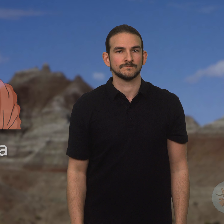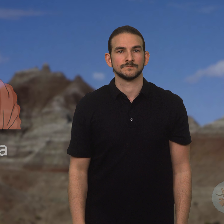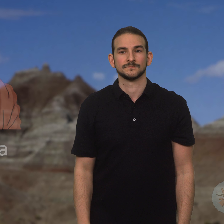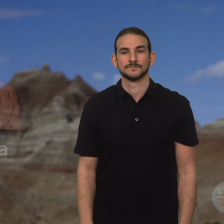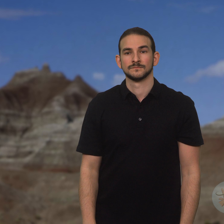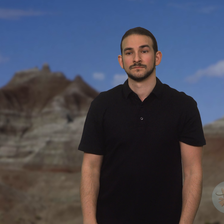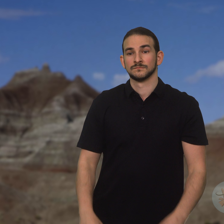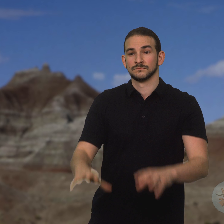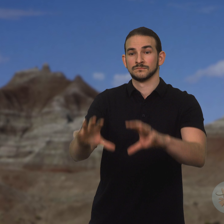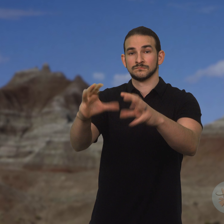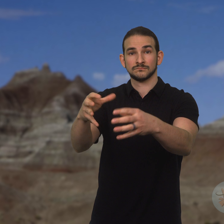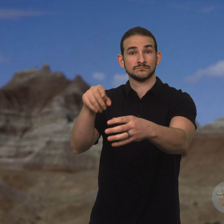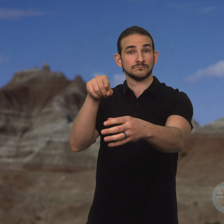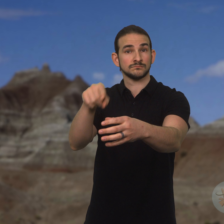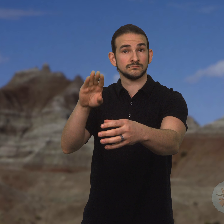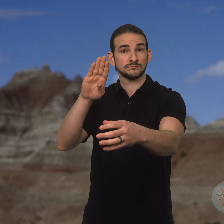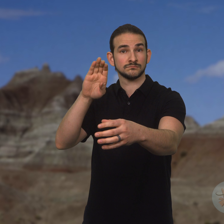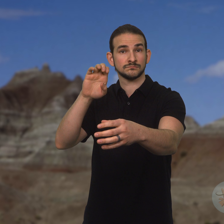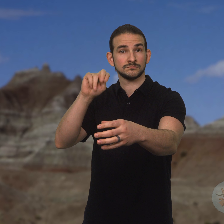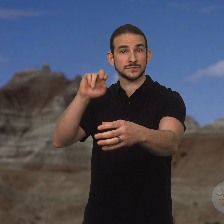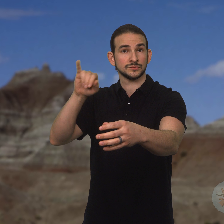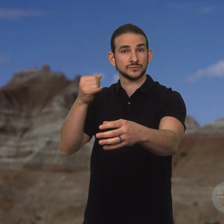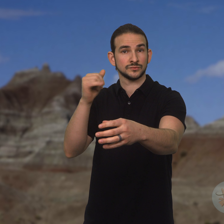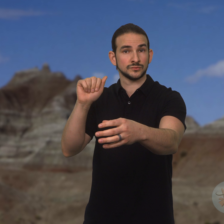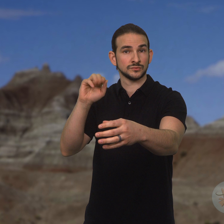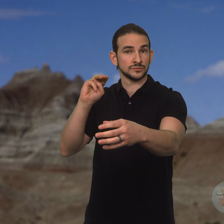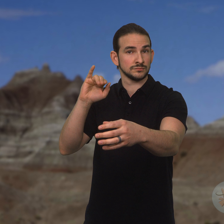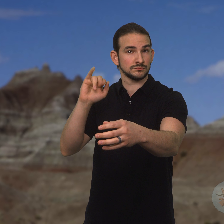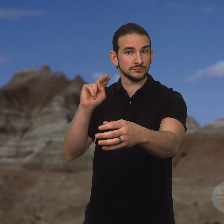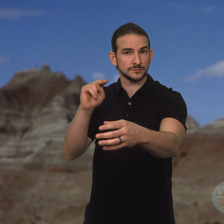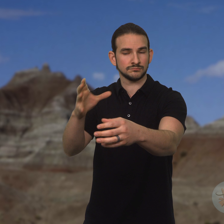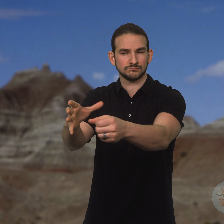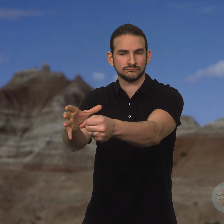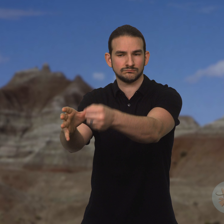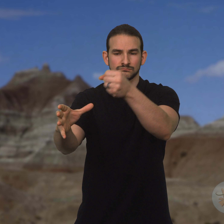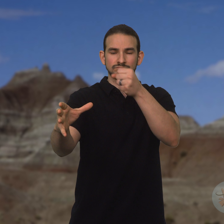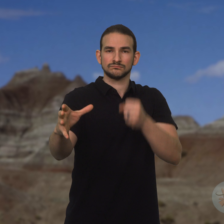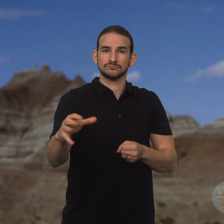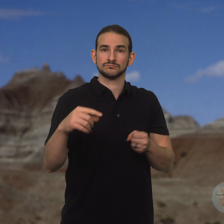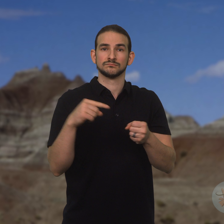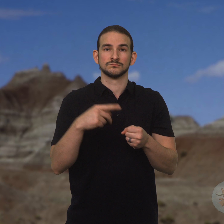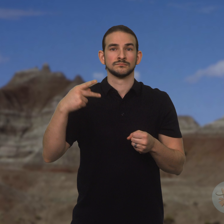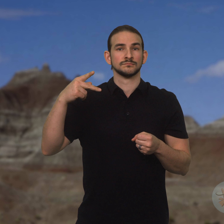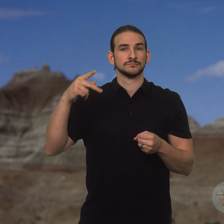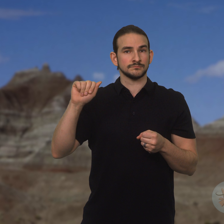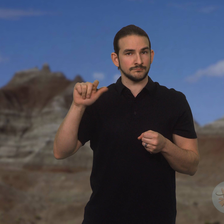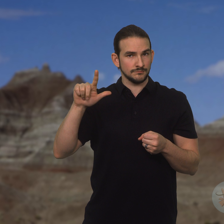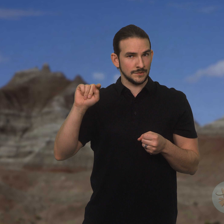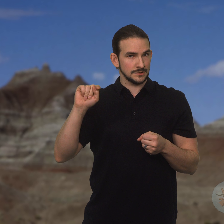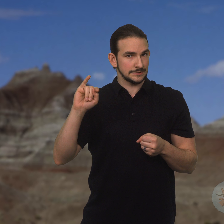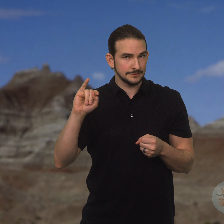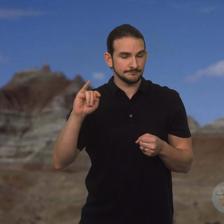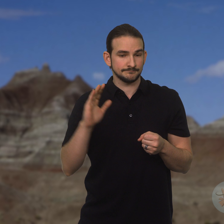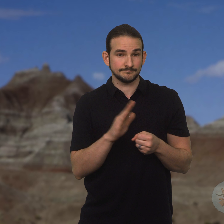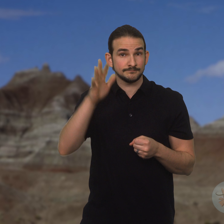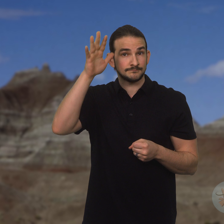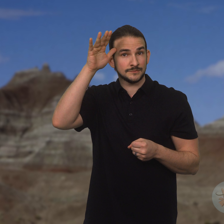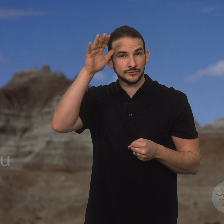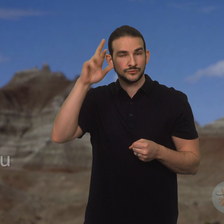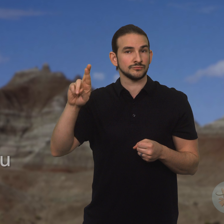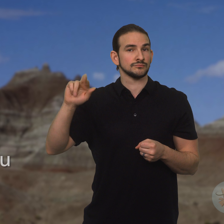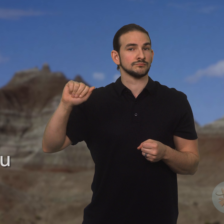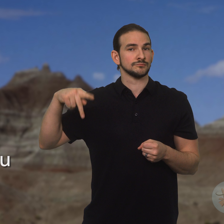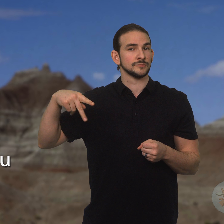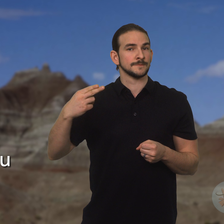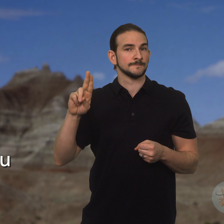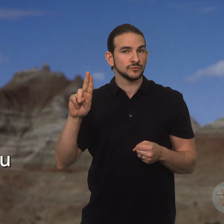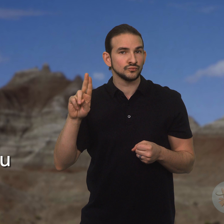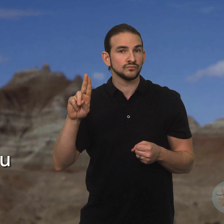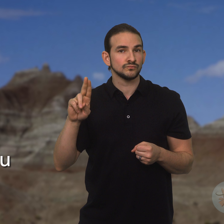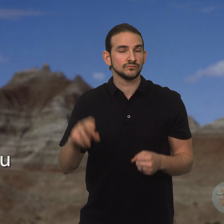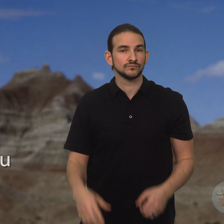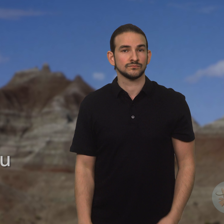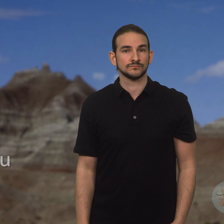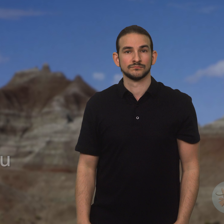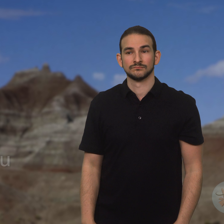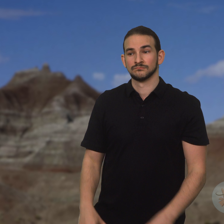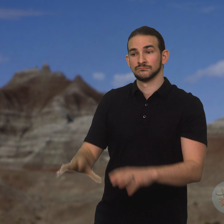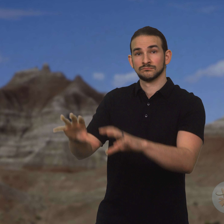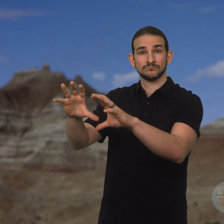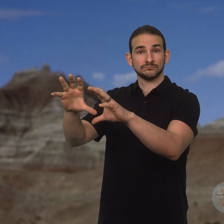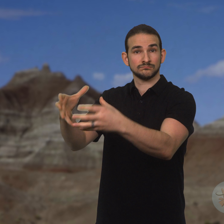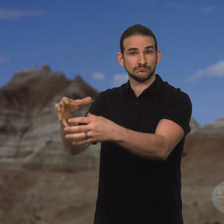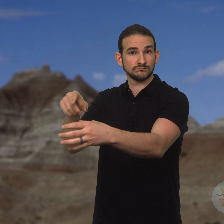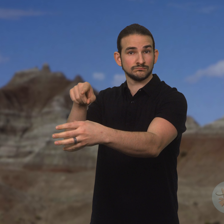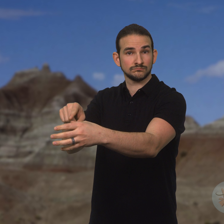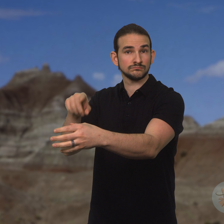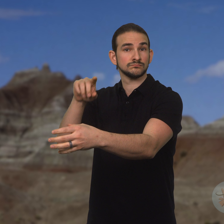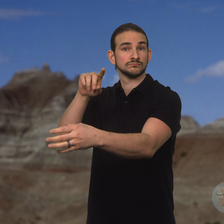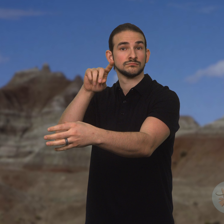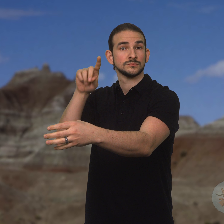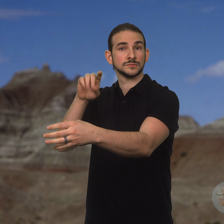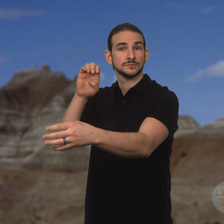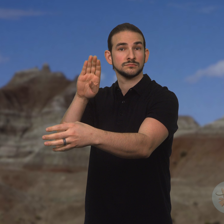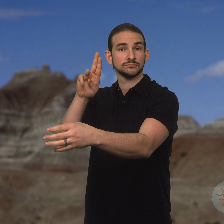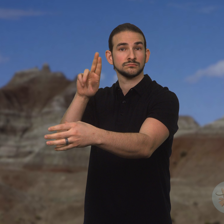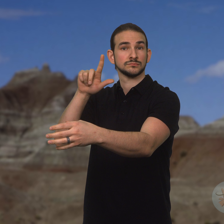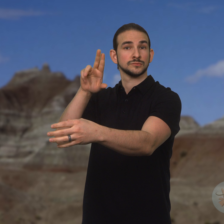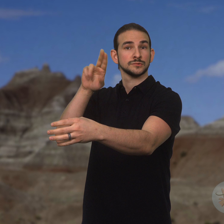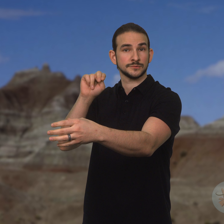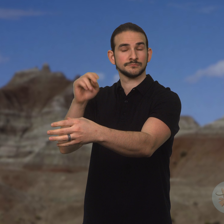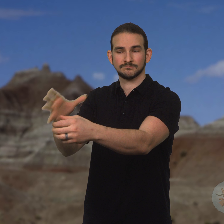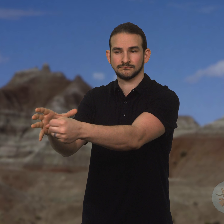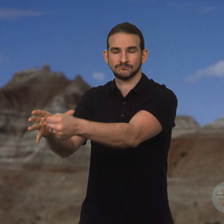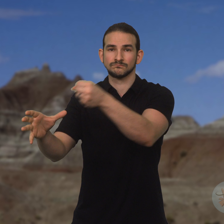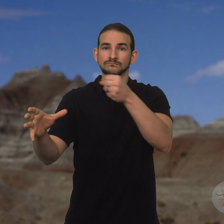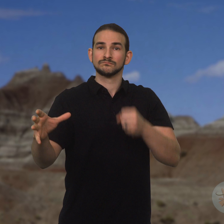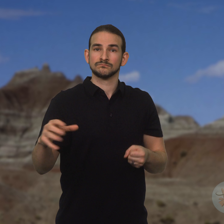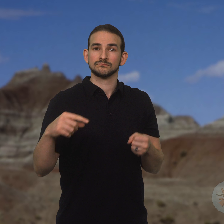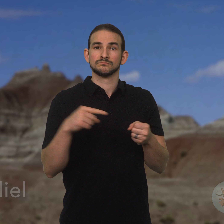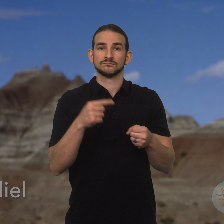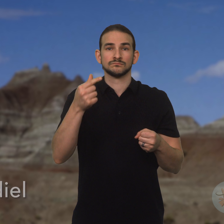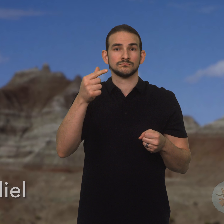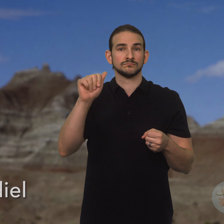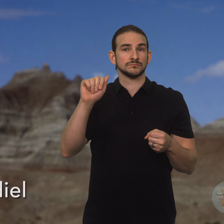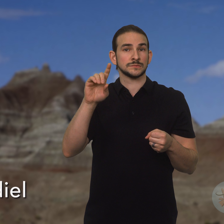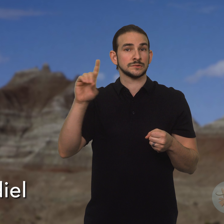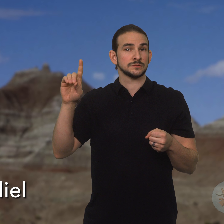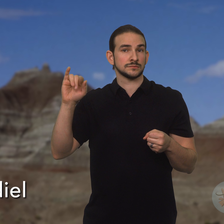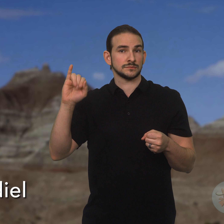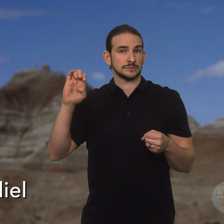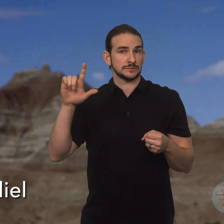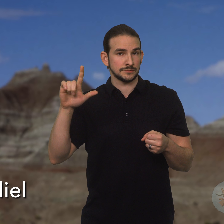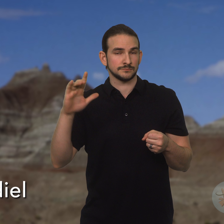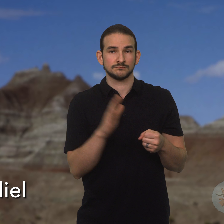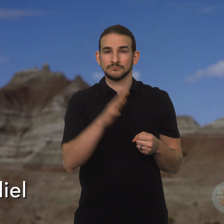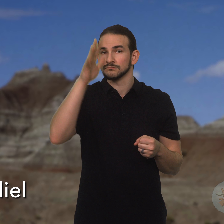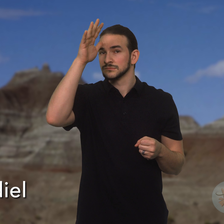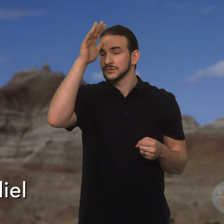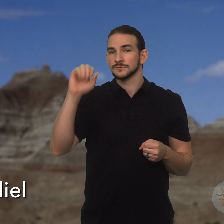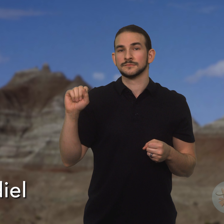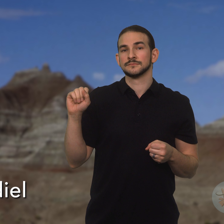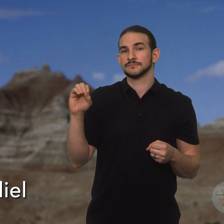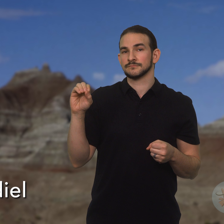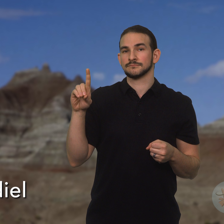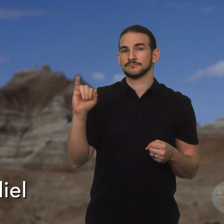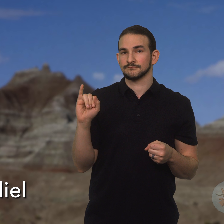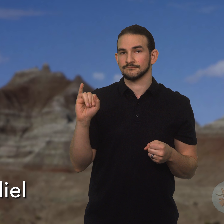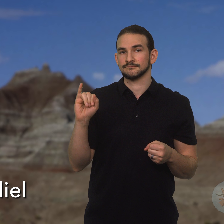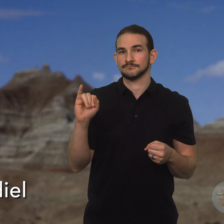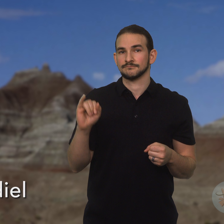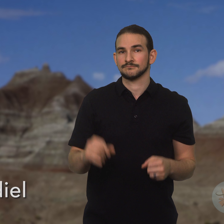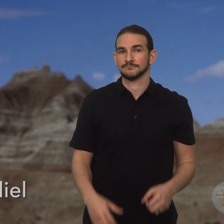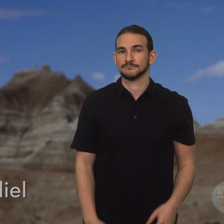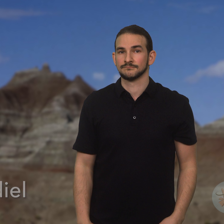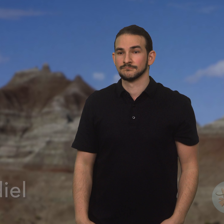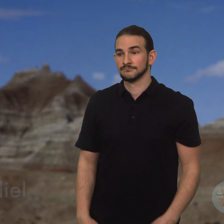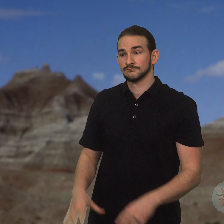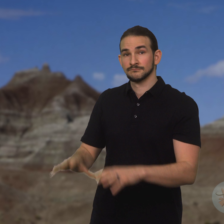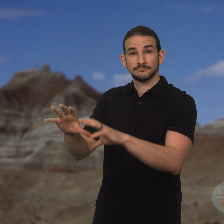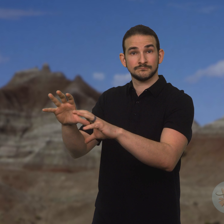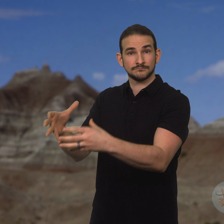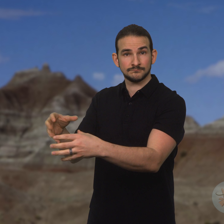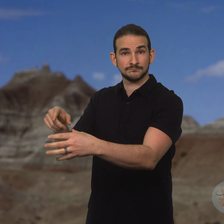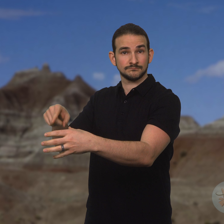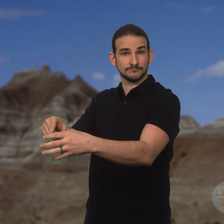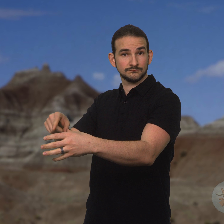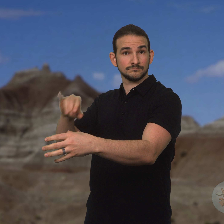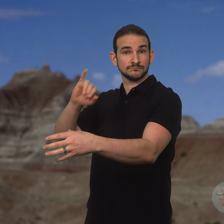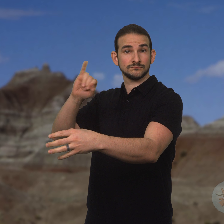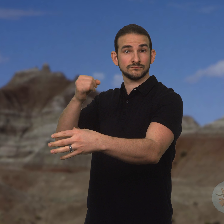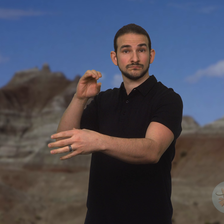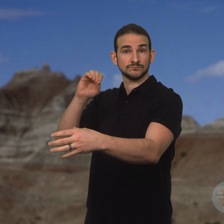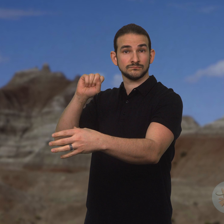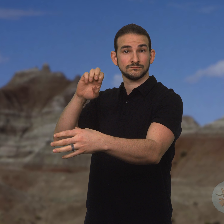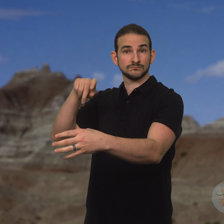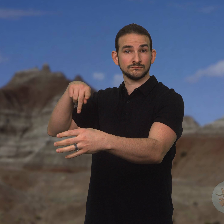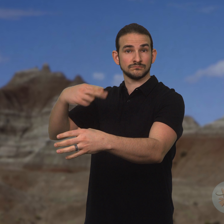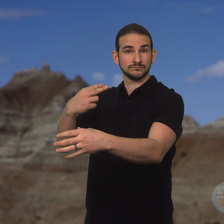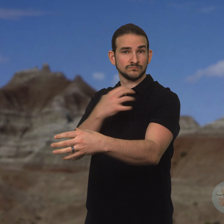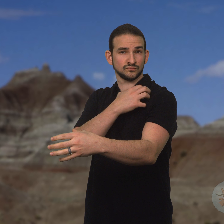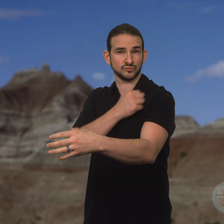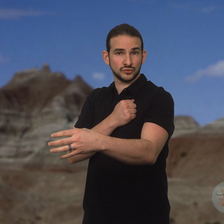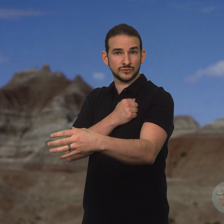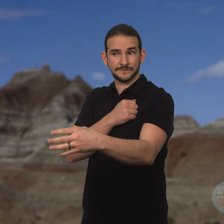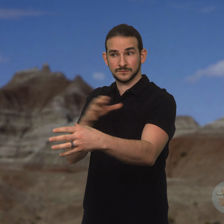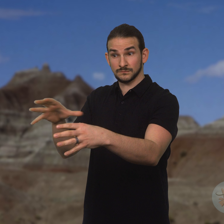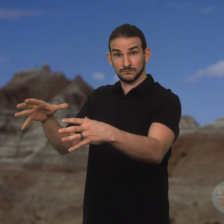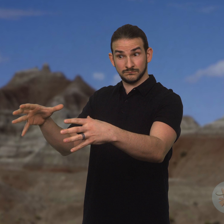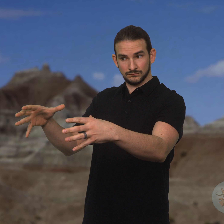from the tribe of Benjamin, Palti son of Raphu; from the tribe of Zebulun, Gaddiel son of Sodi;